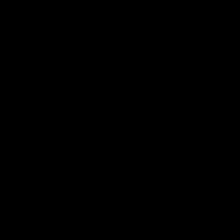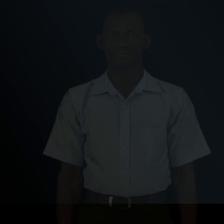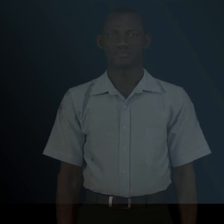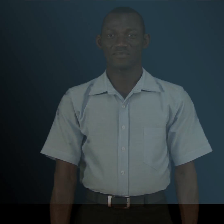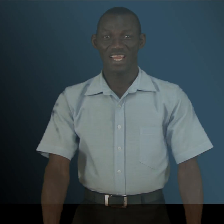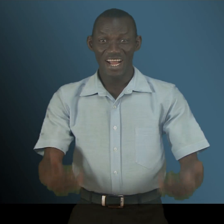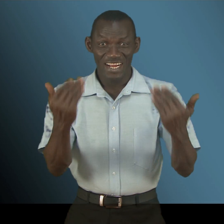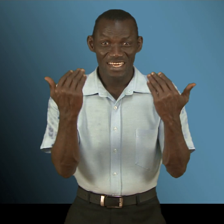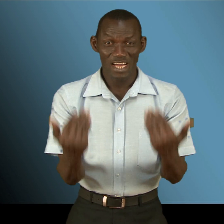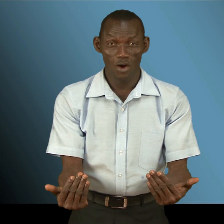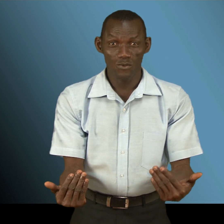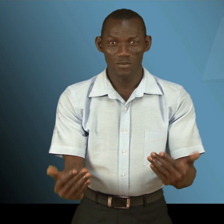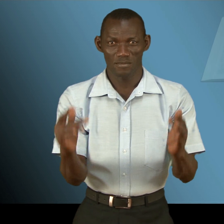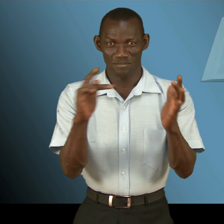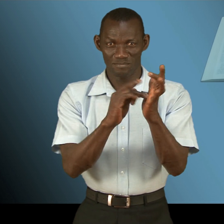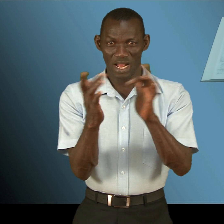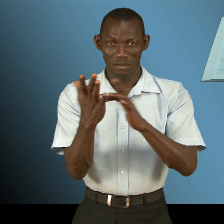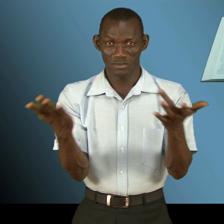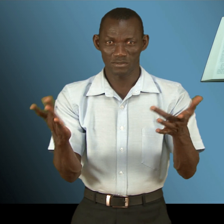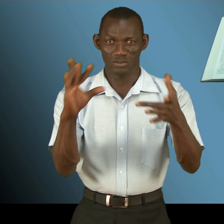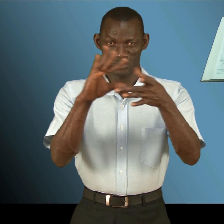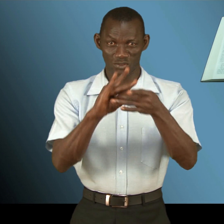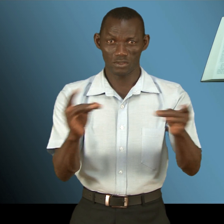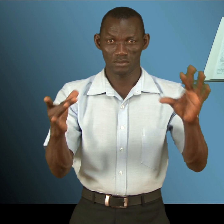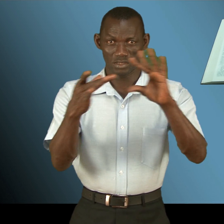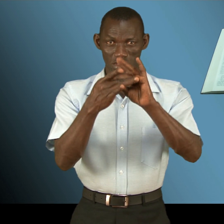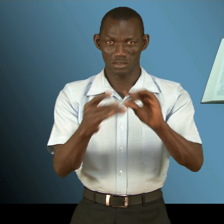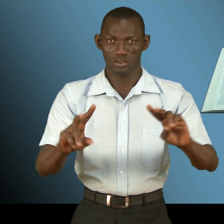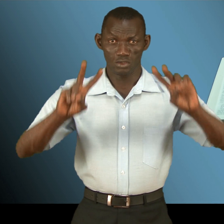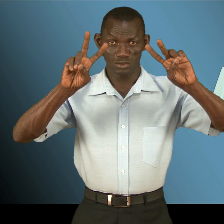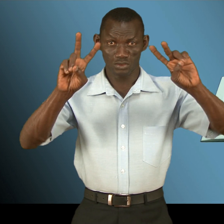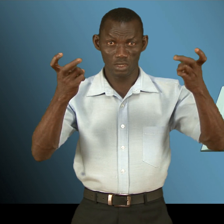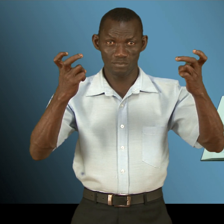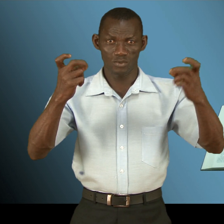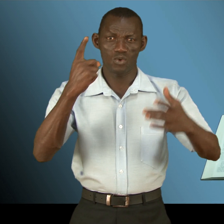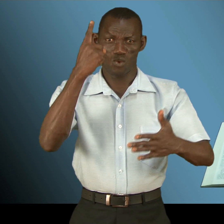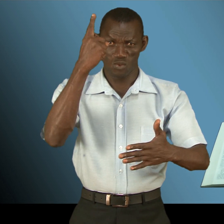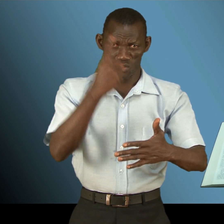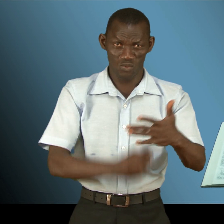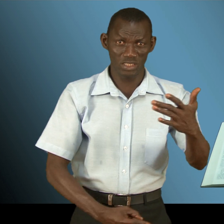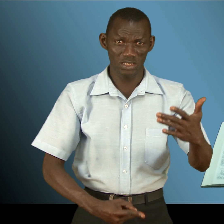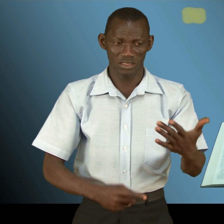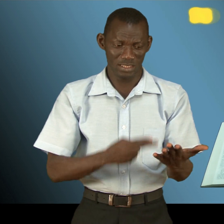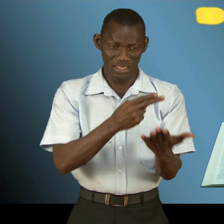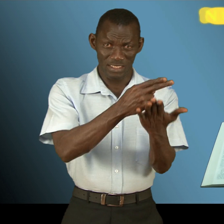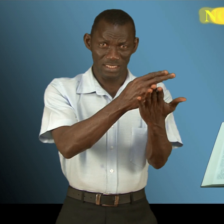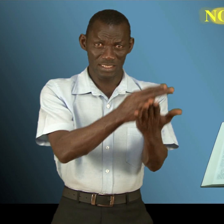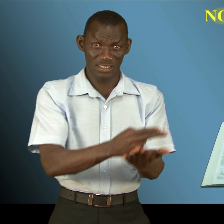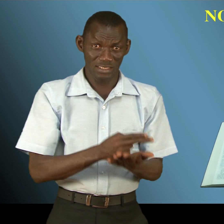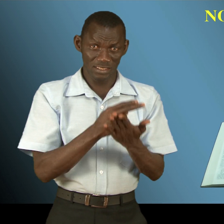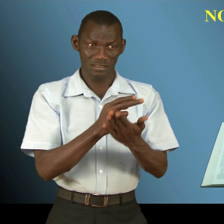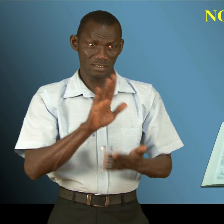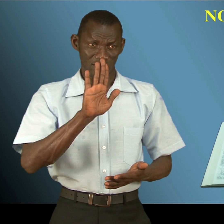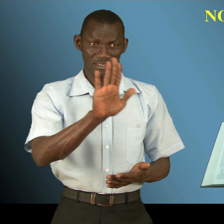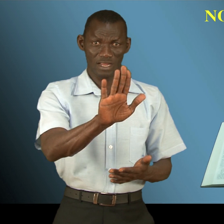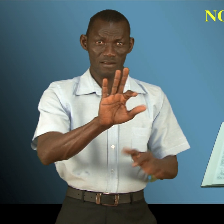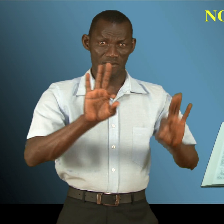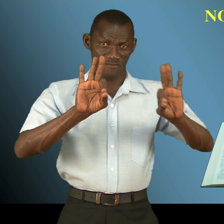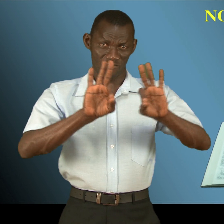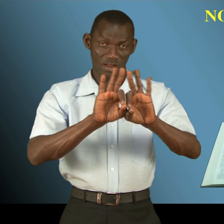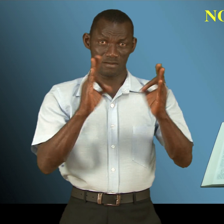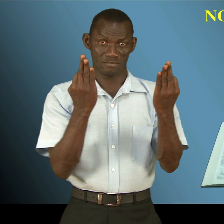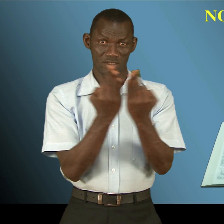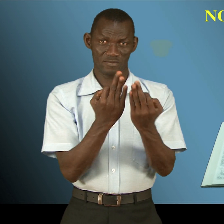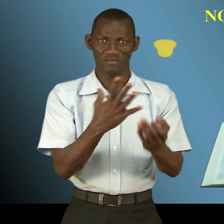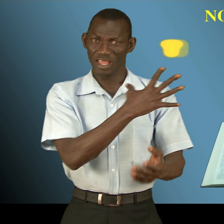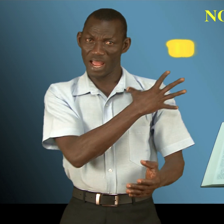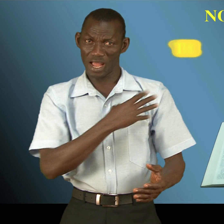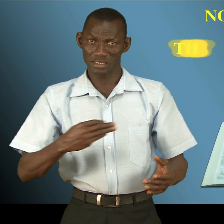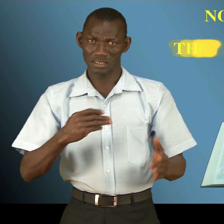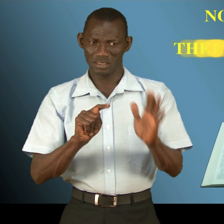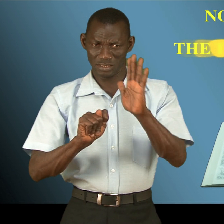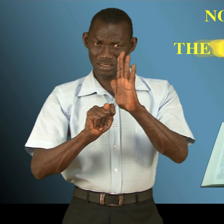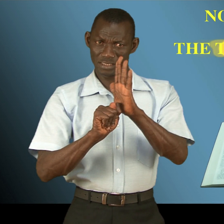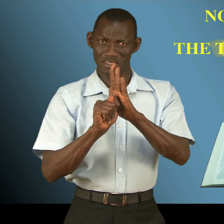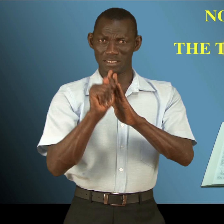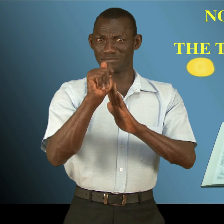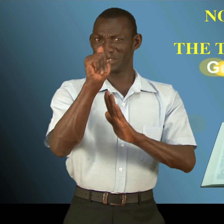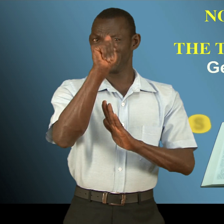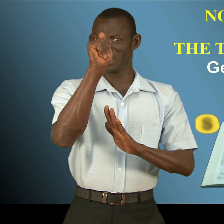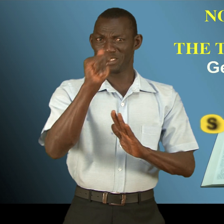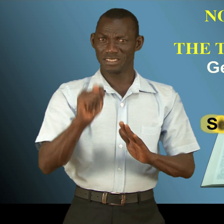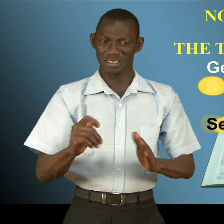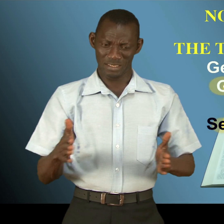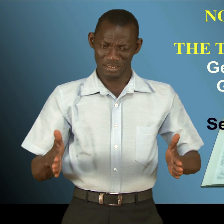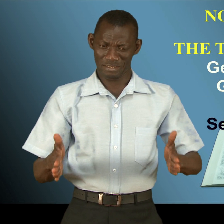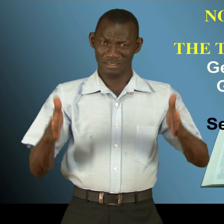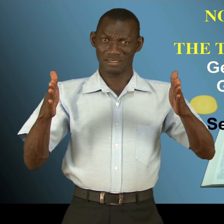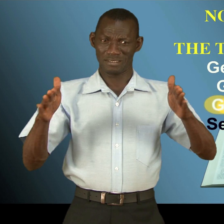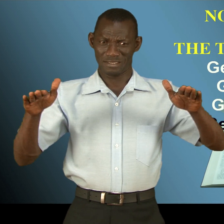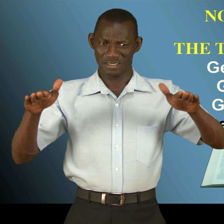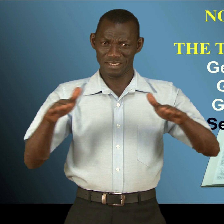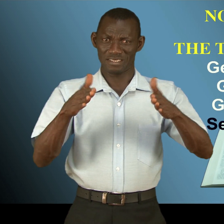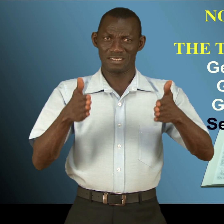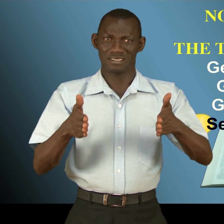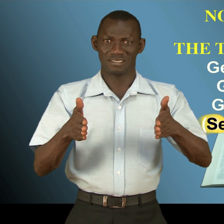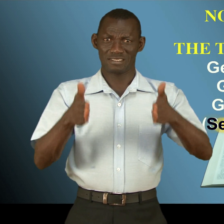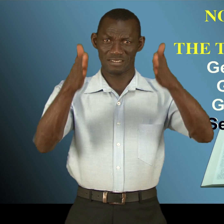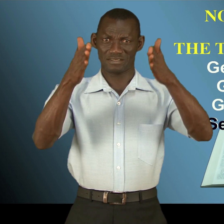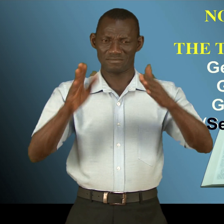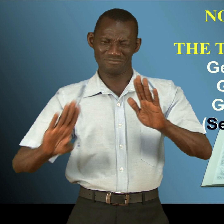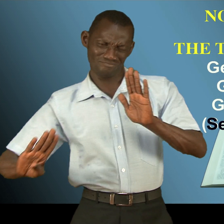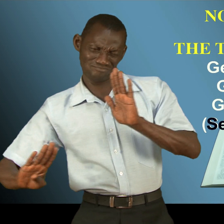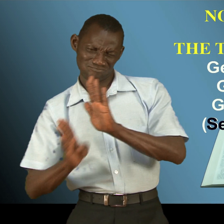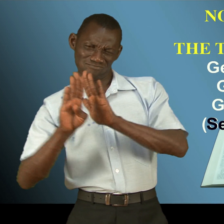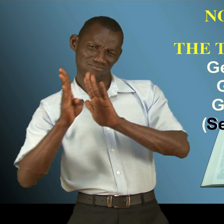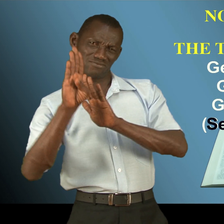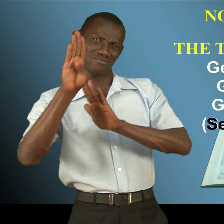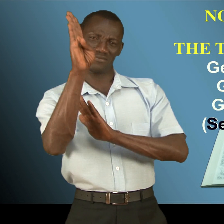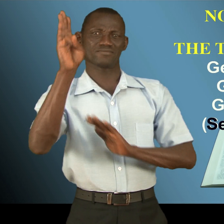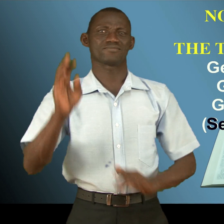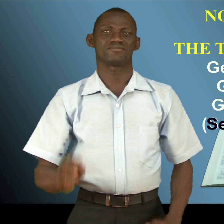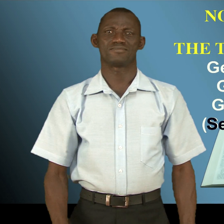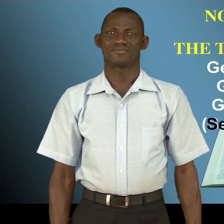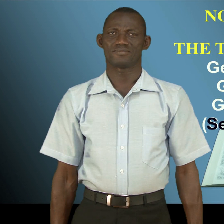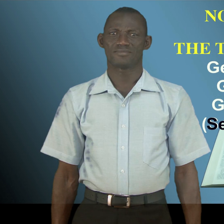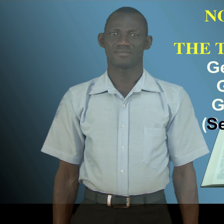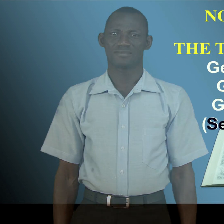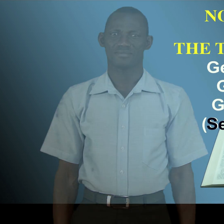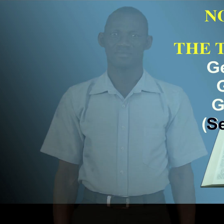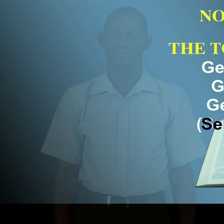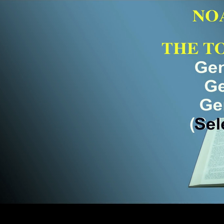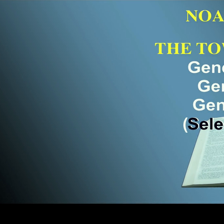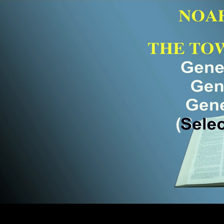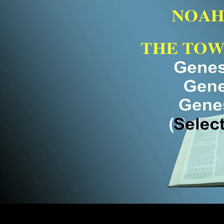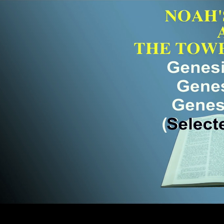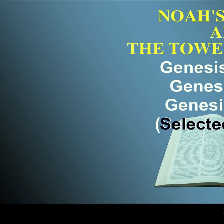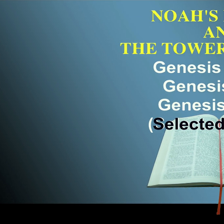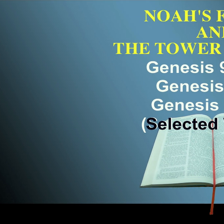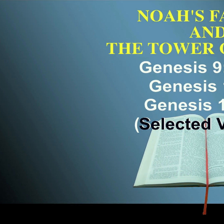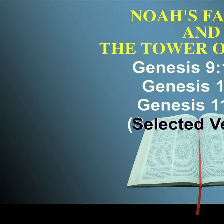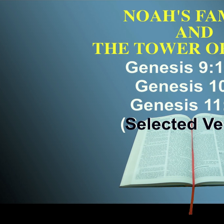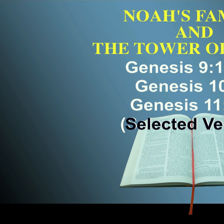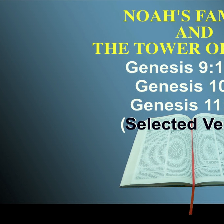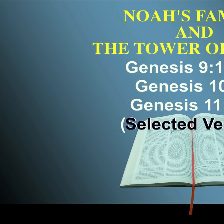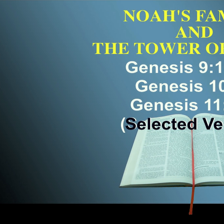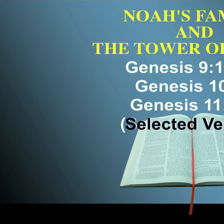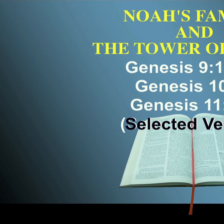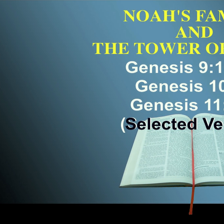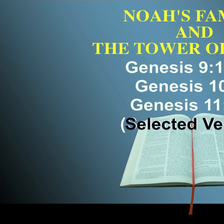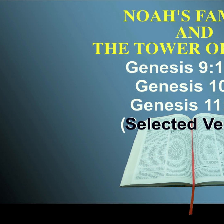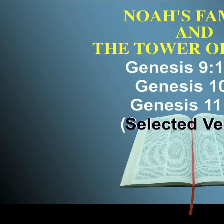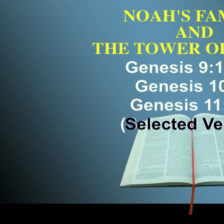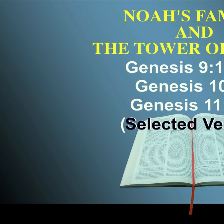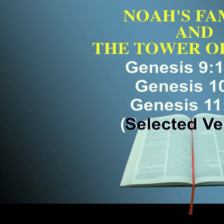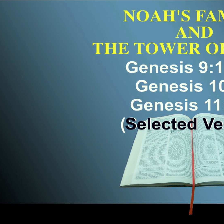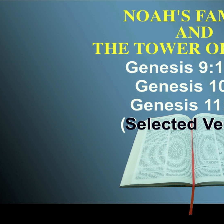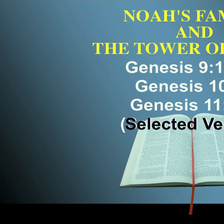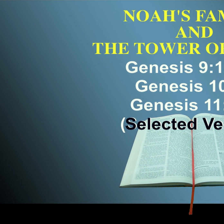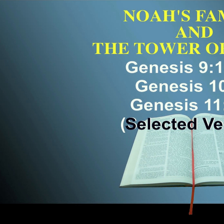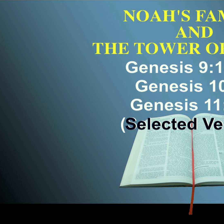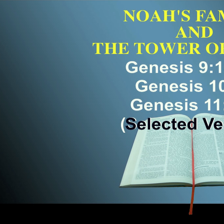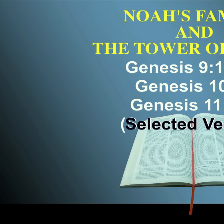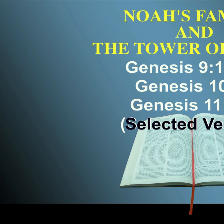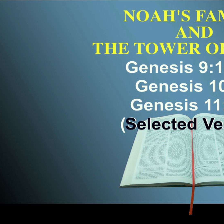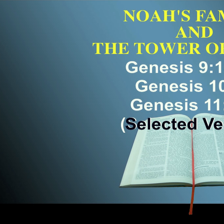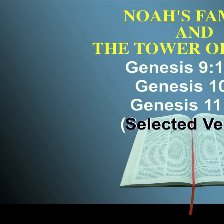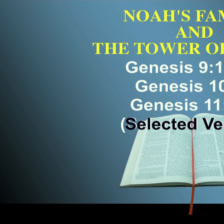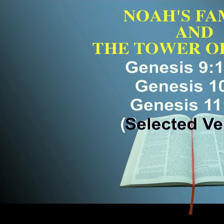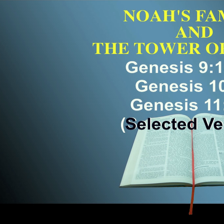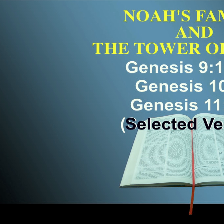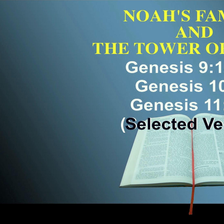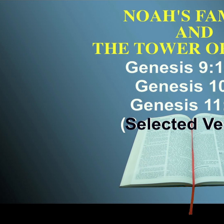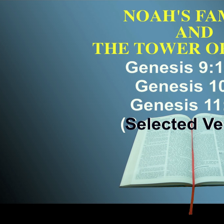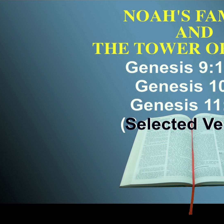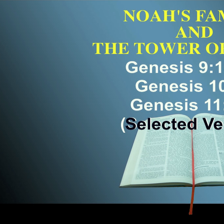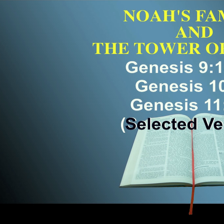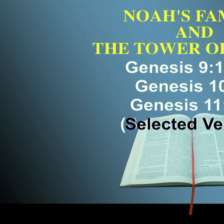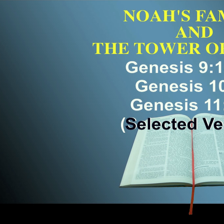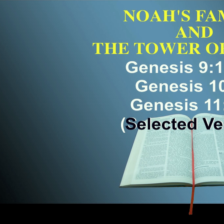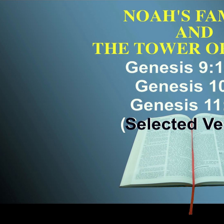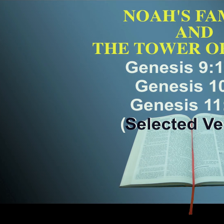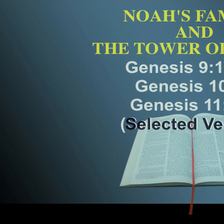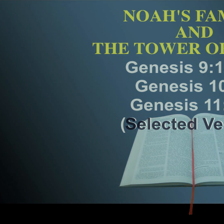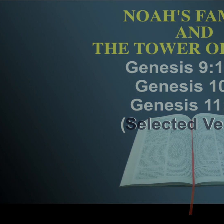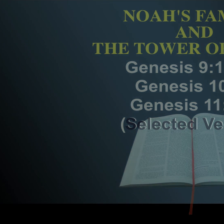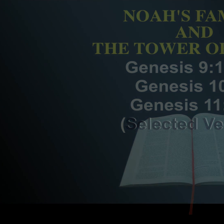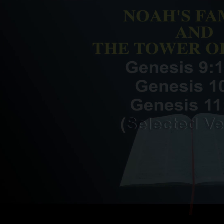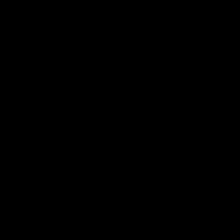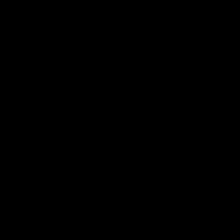Noah and his family - tower of Babel